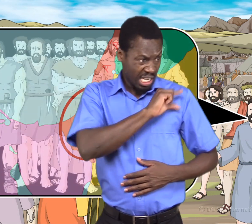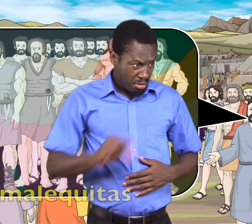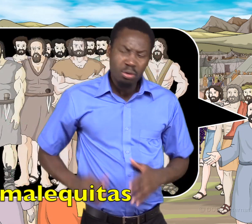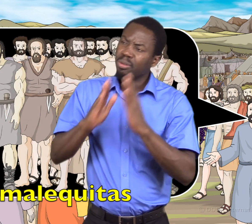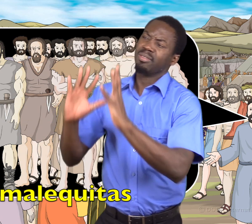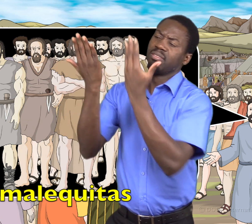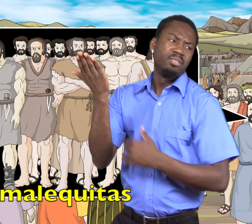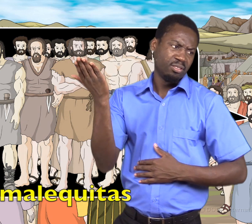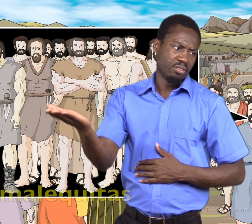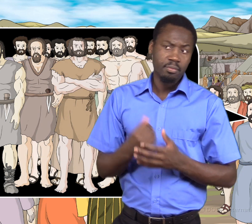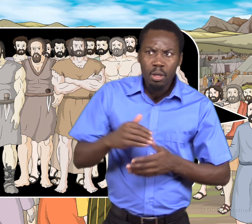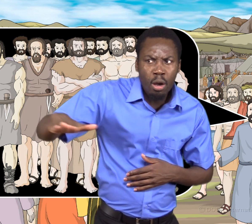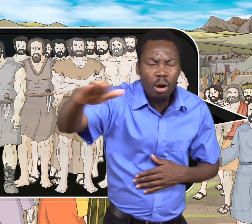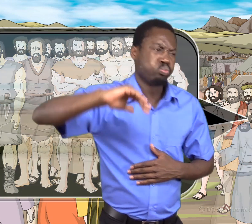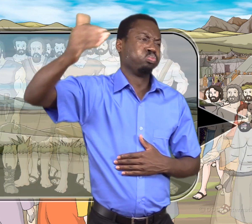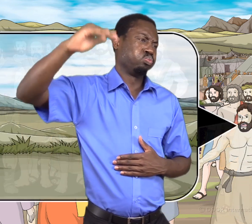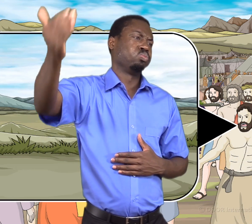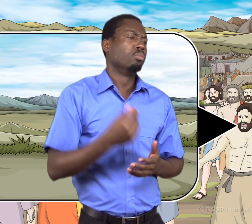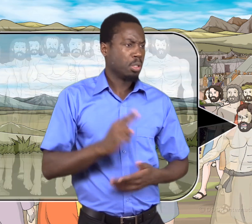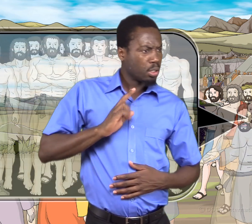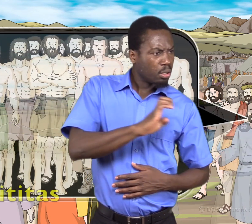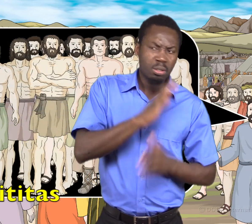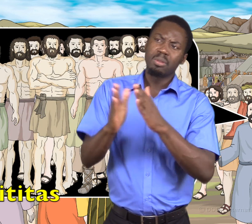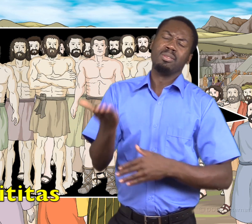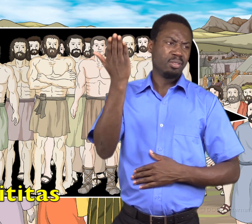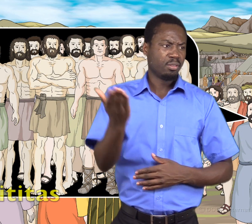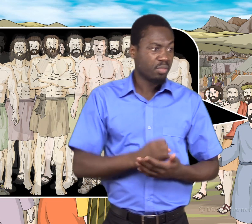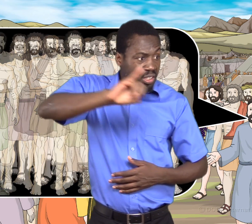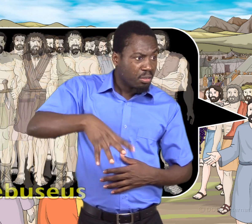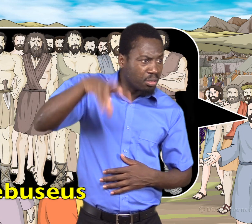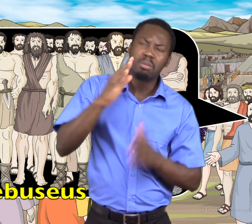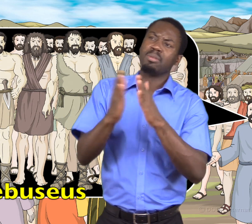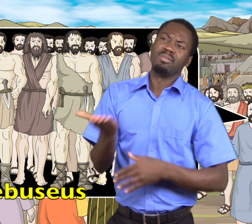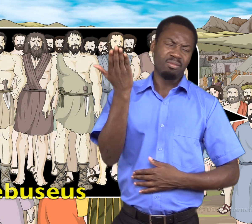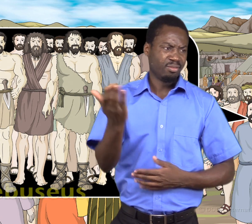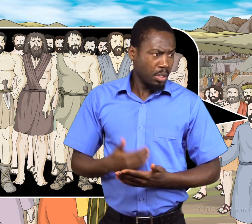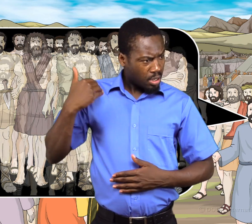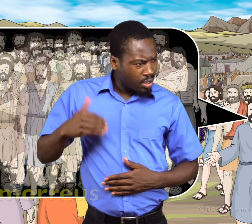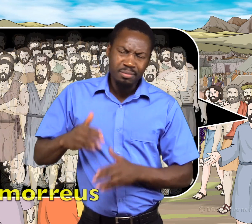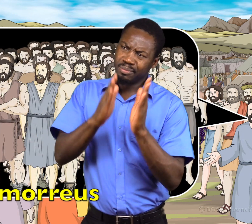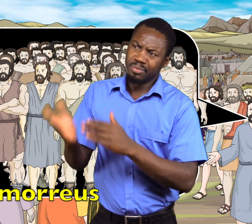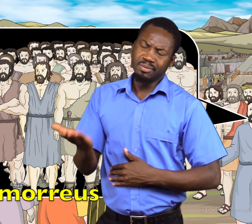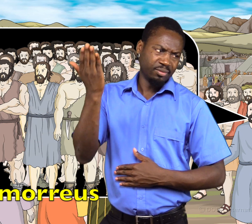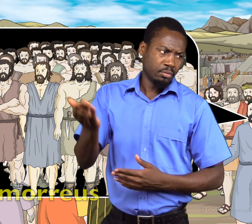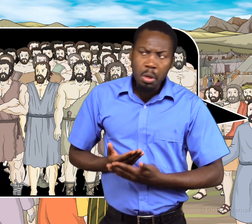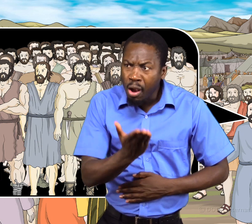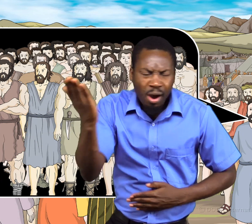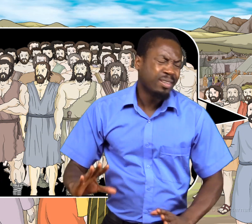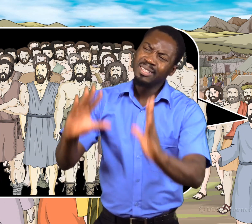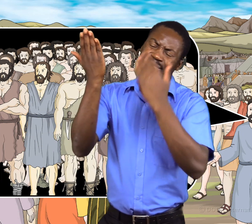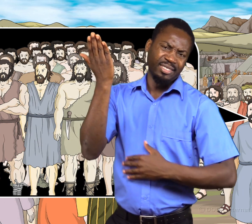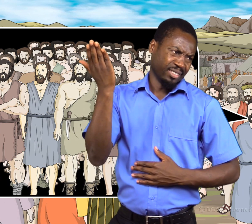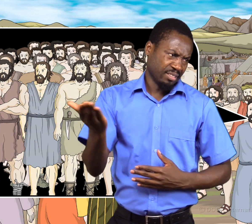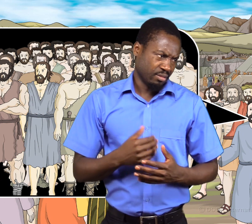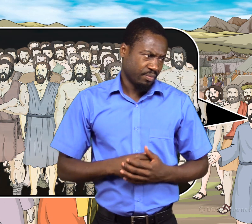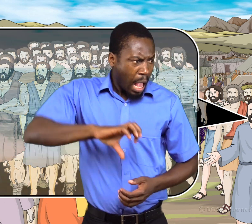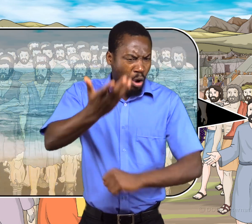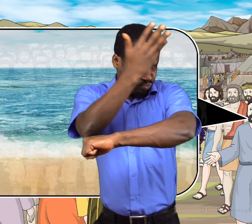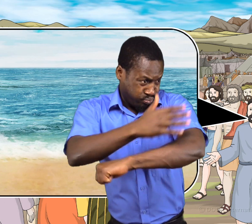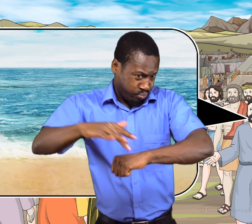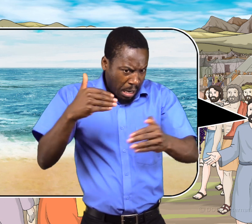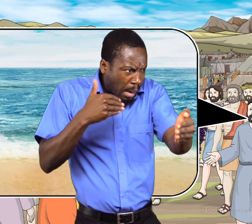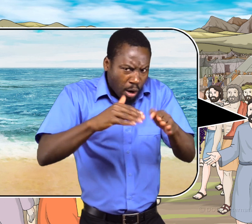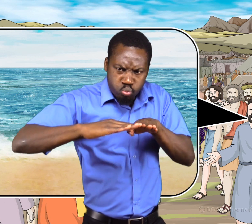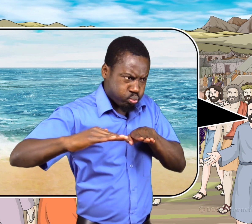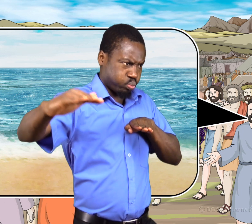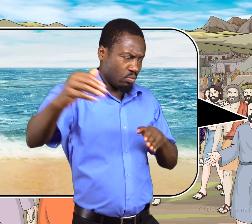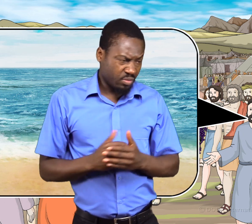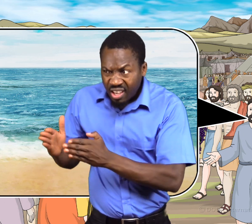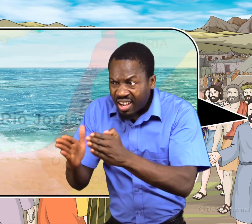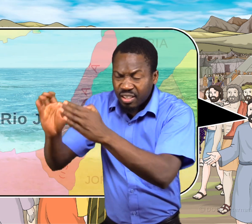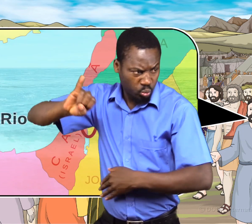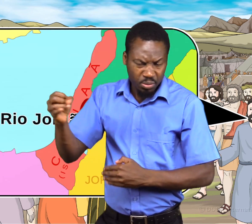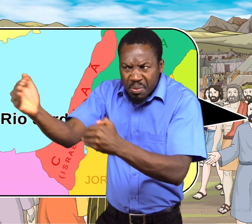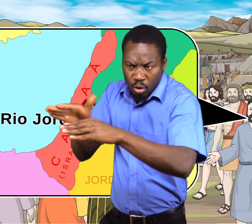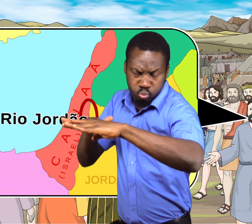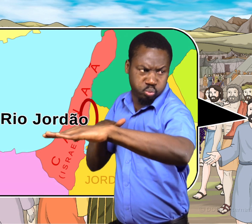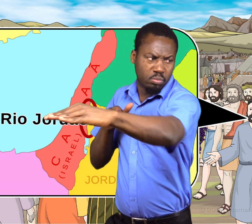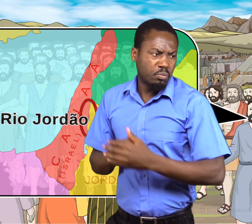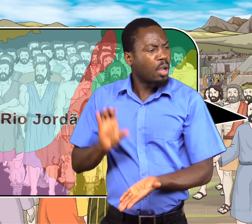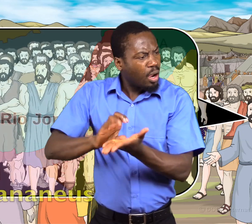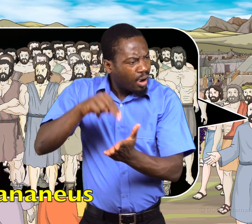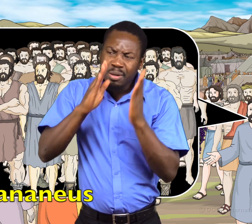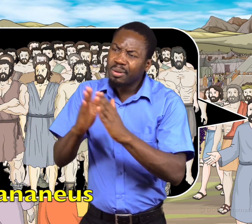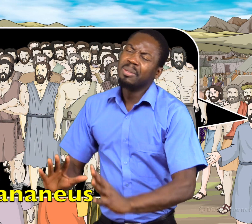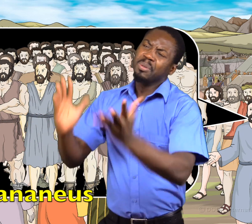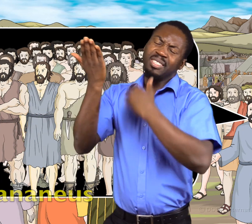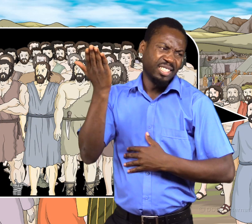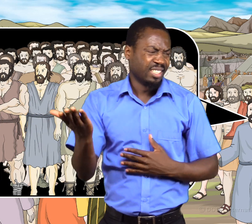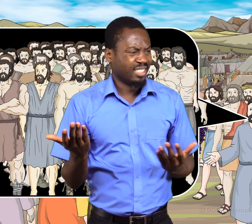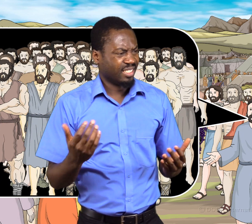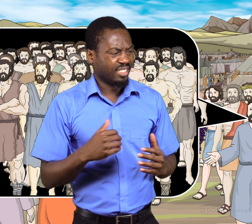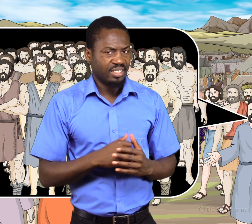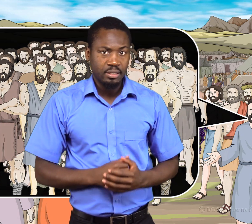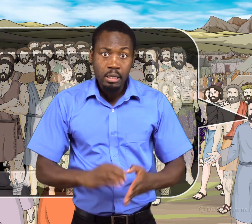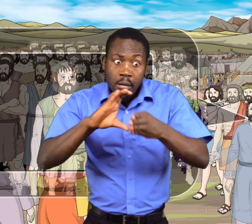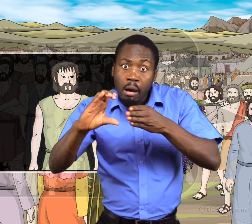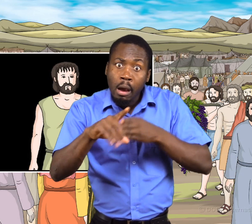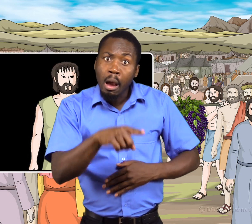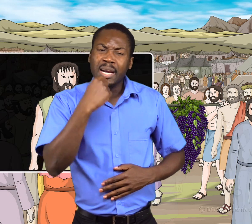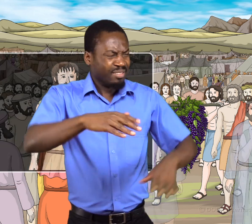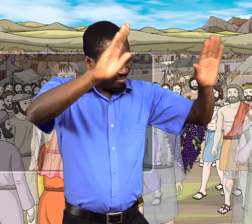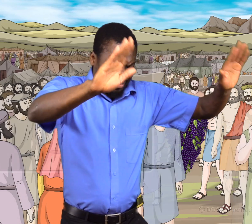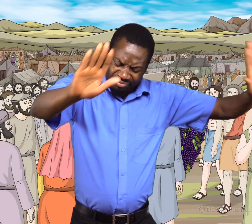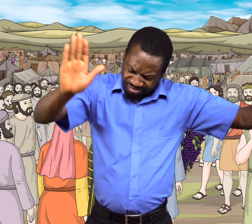the Hittites, Jebusites, and Amorites live in the hill country; and the Canaanites live by the sea and along the Jordan.”